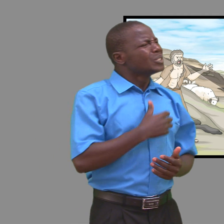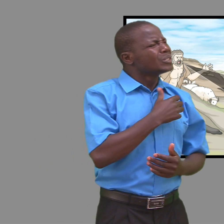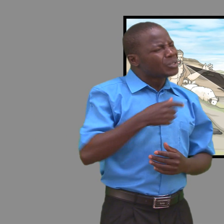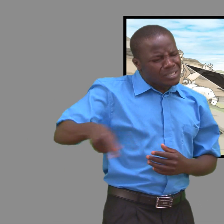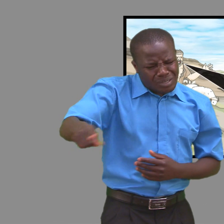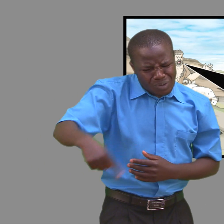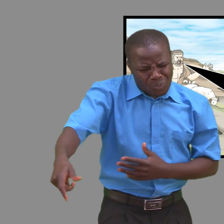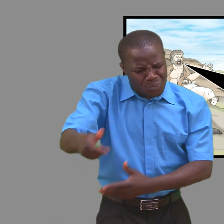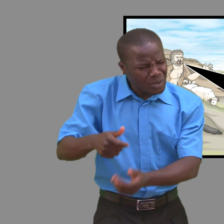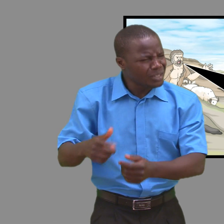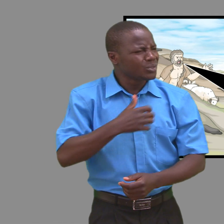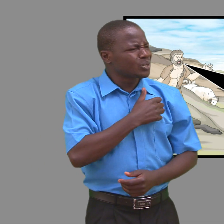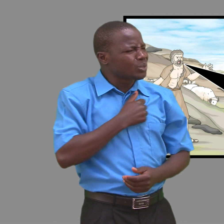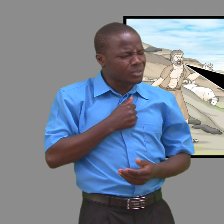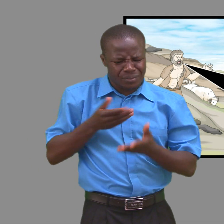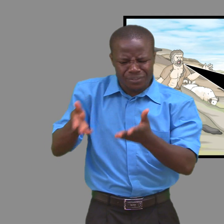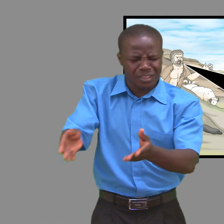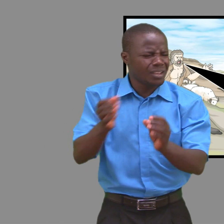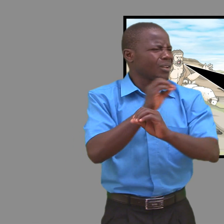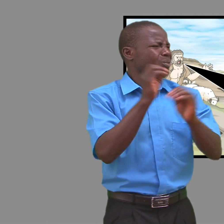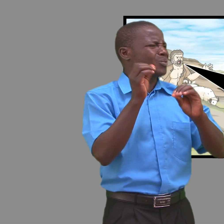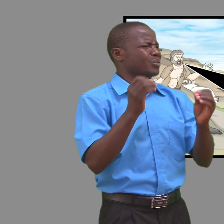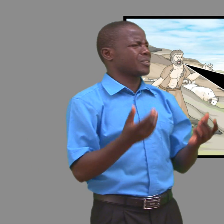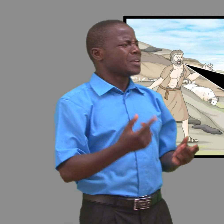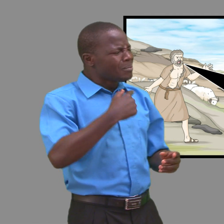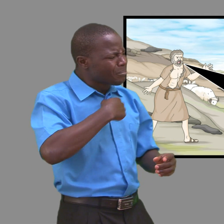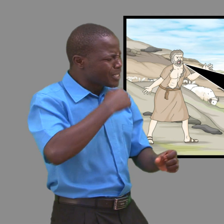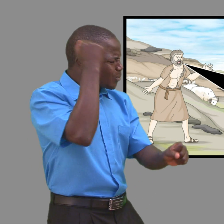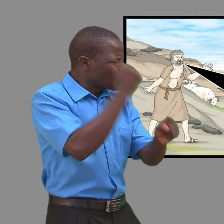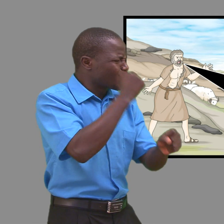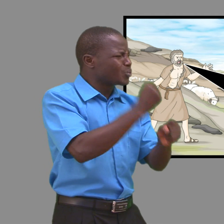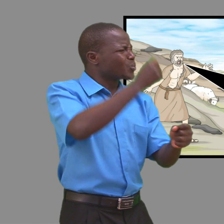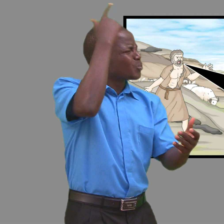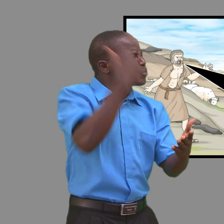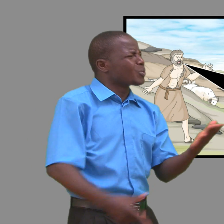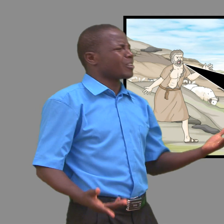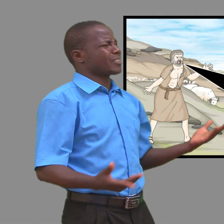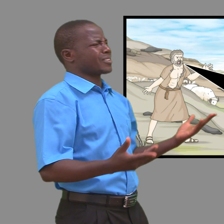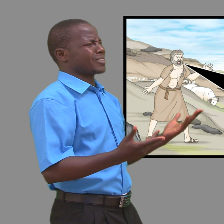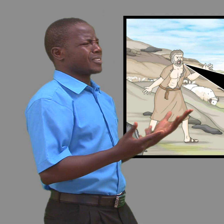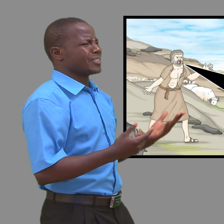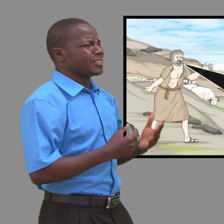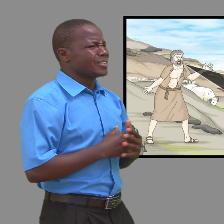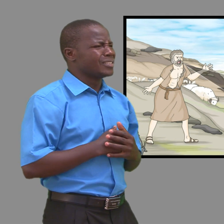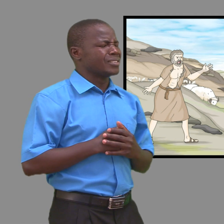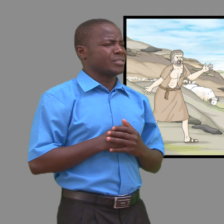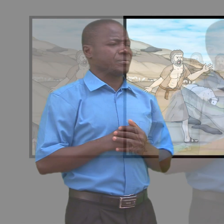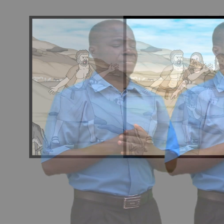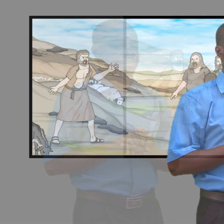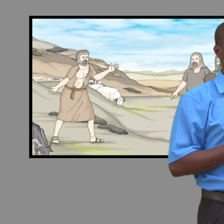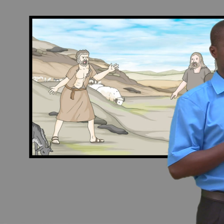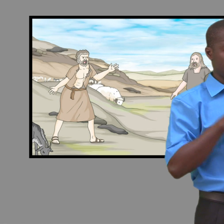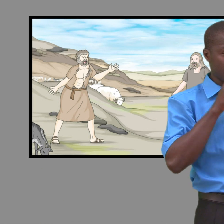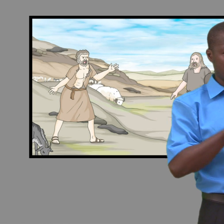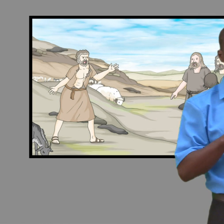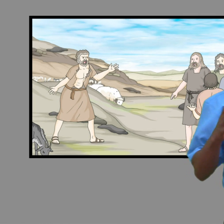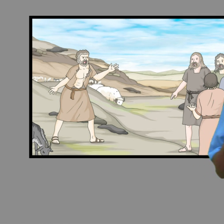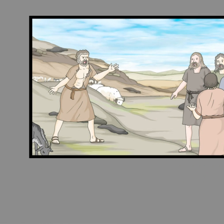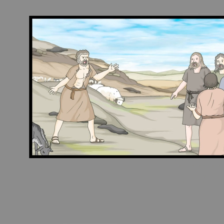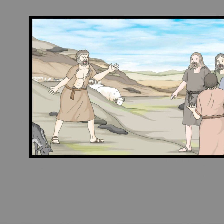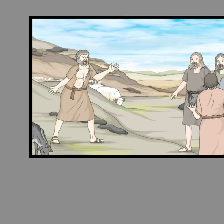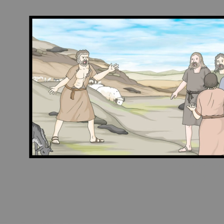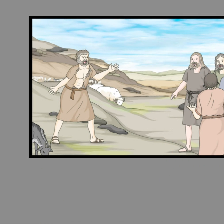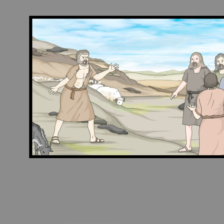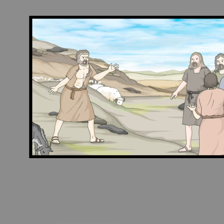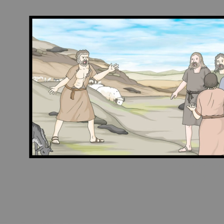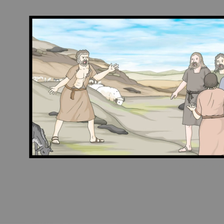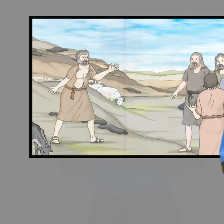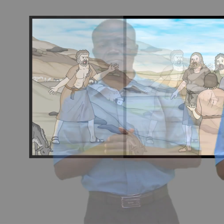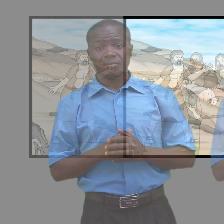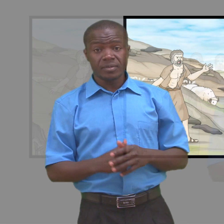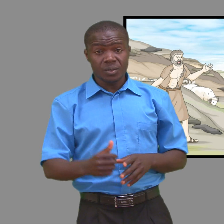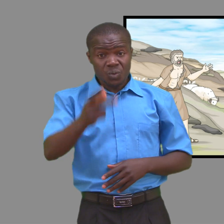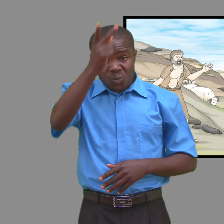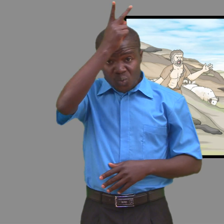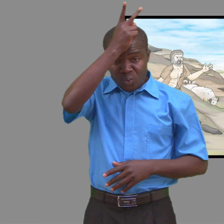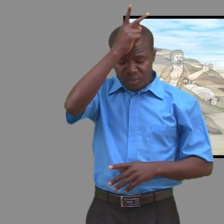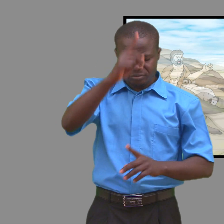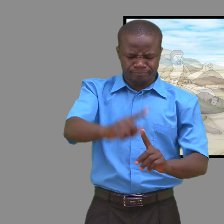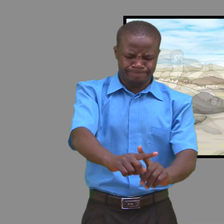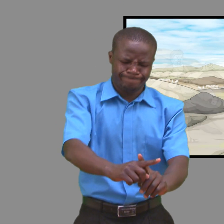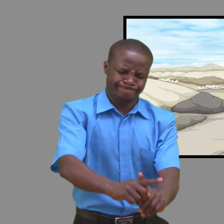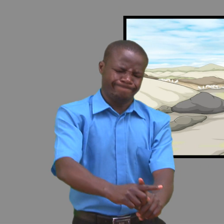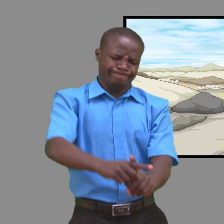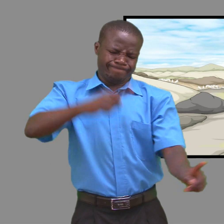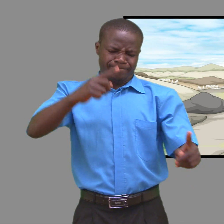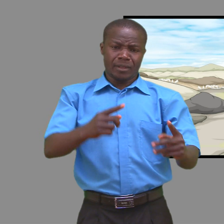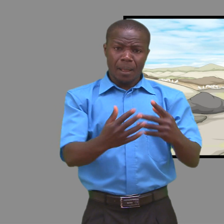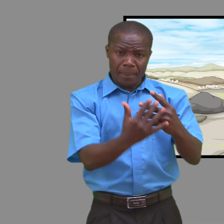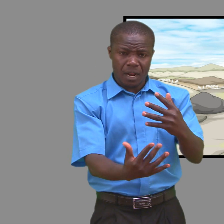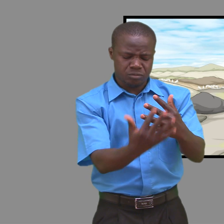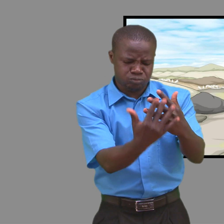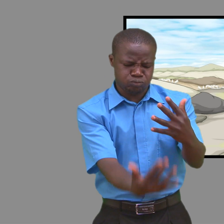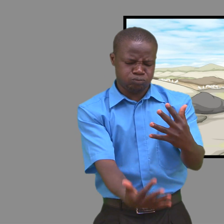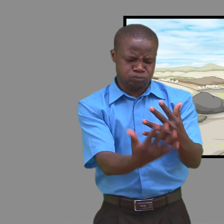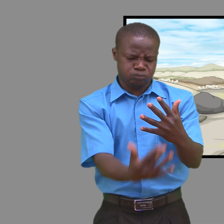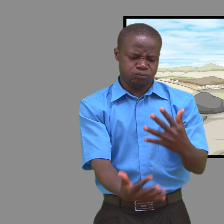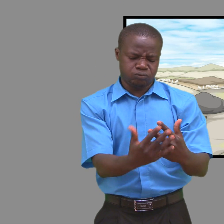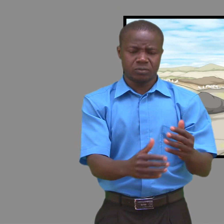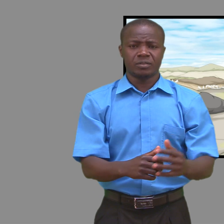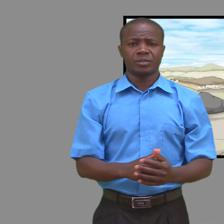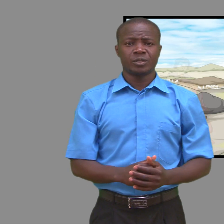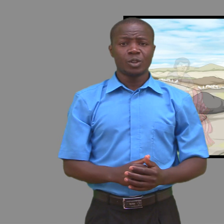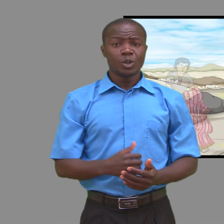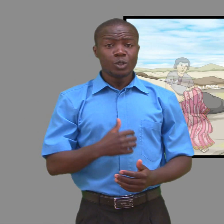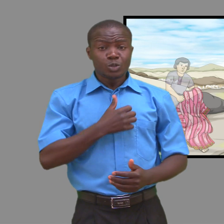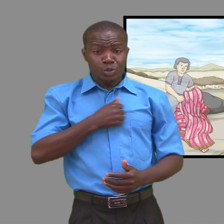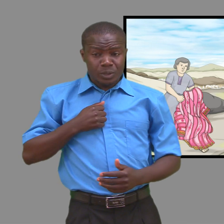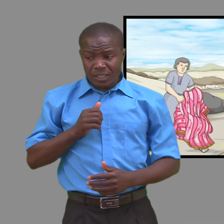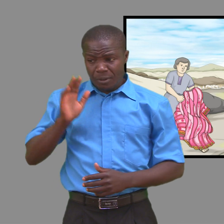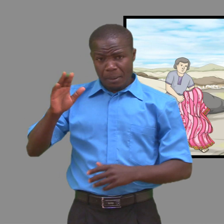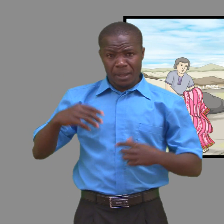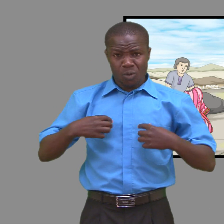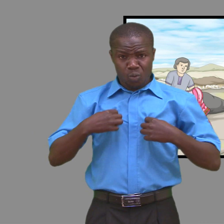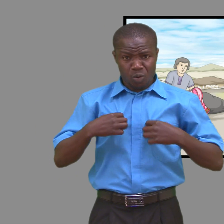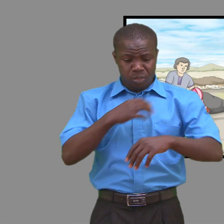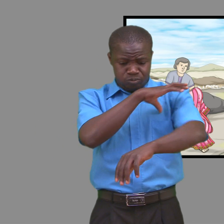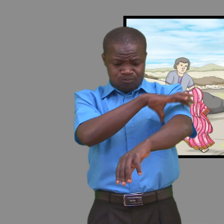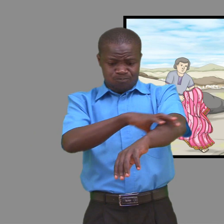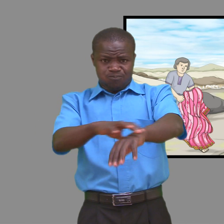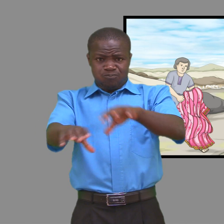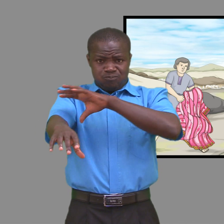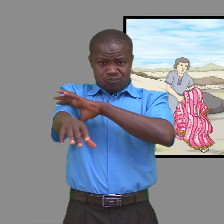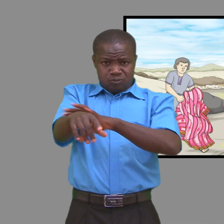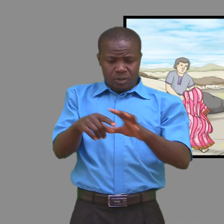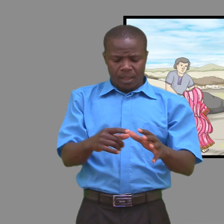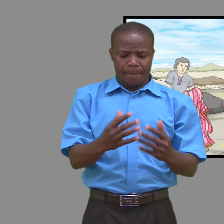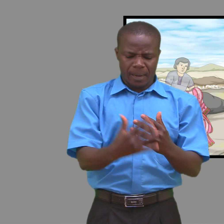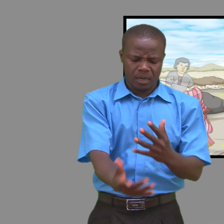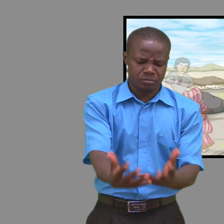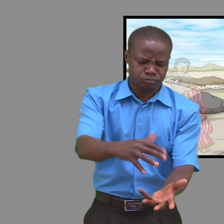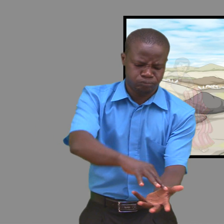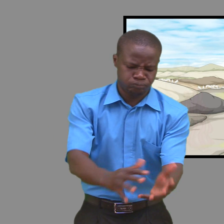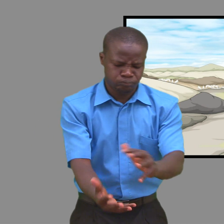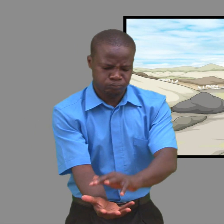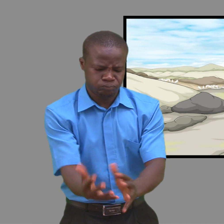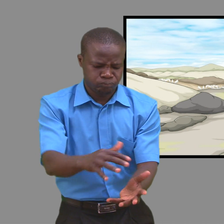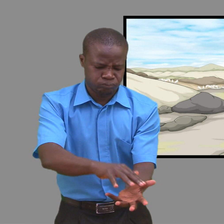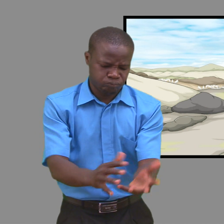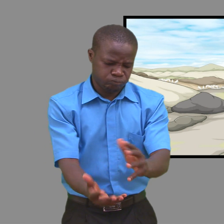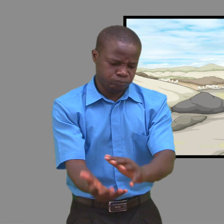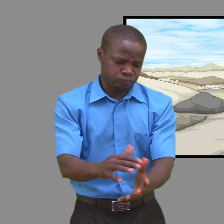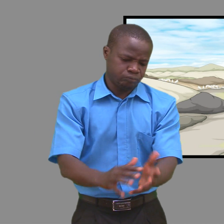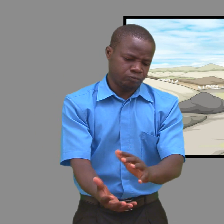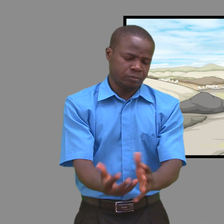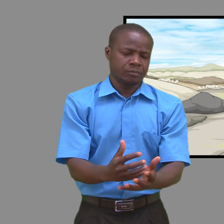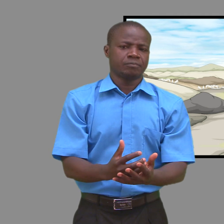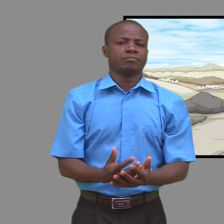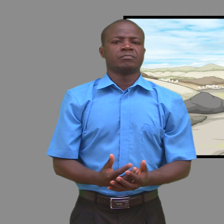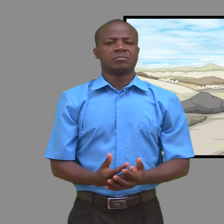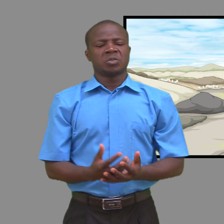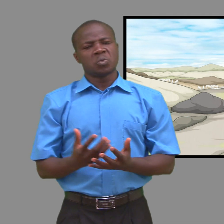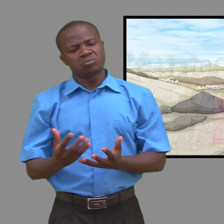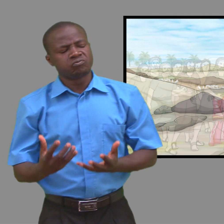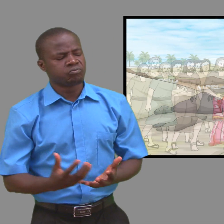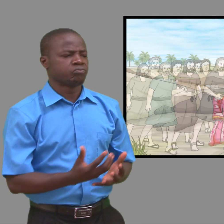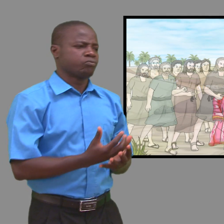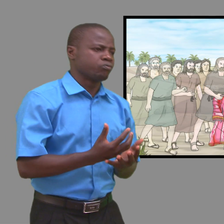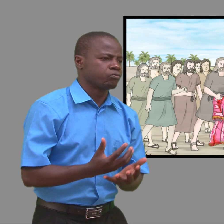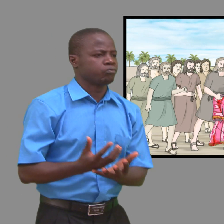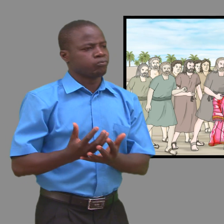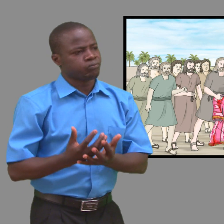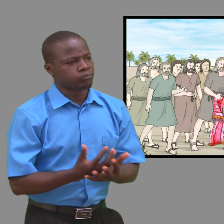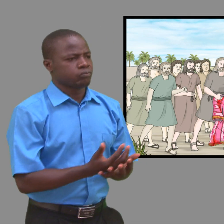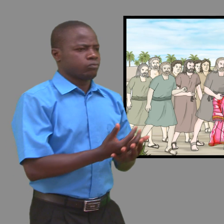What am I going to do?” Then they took Joseph’s robe, slaughtered a young goat, and dipped the robe in its blood.